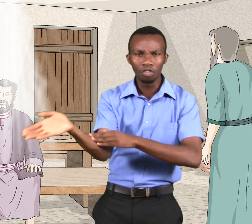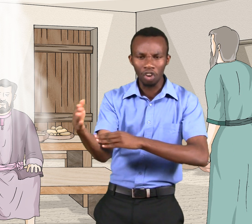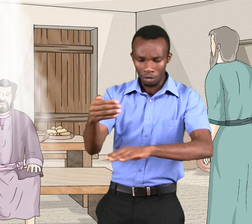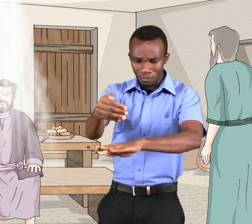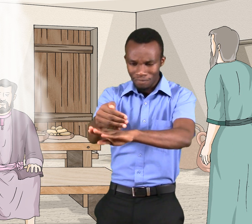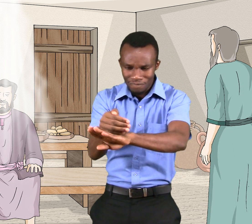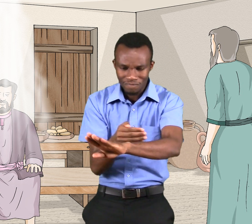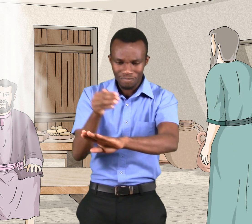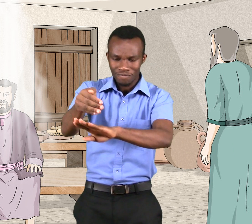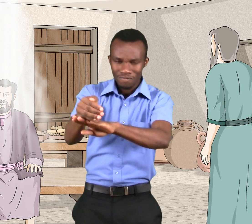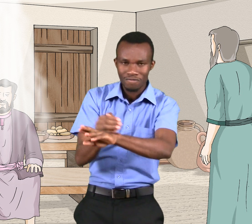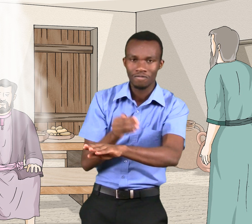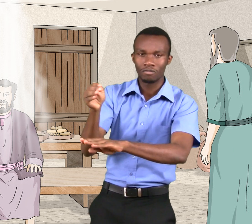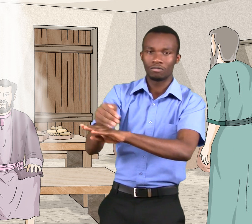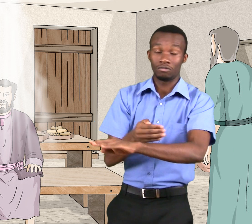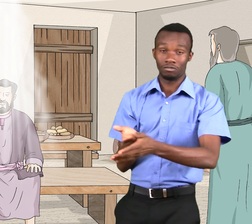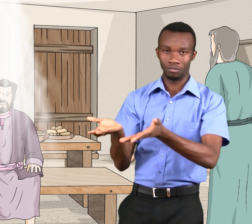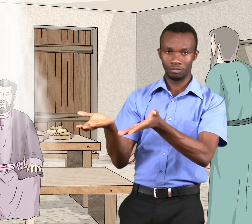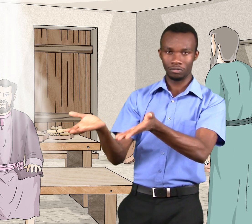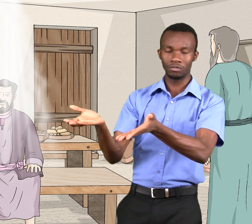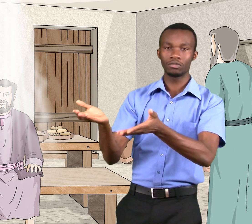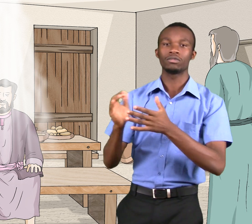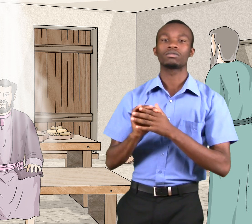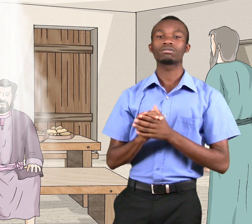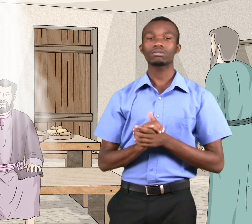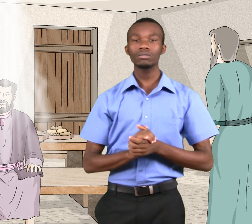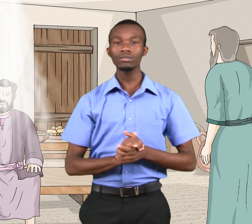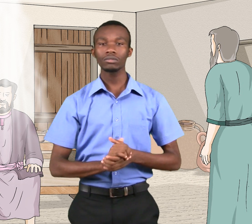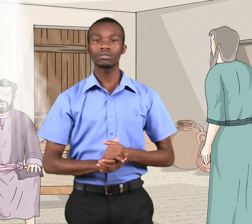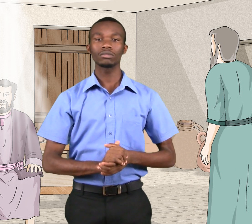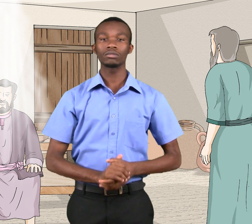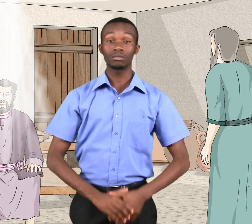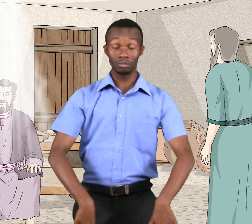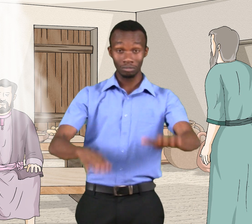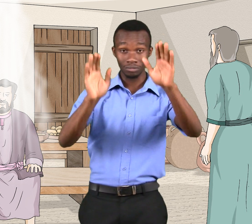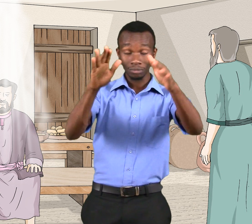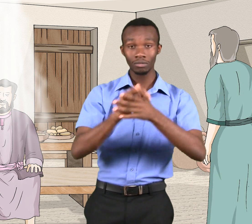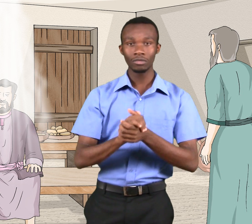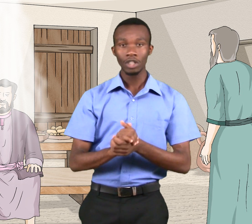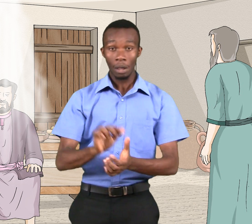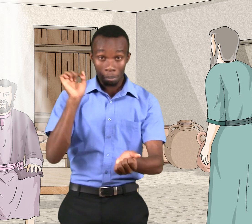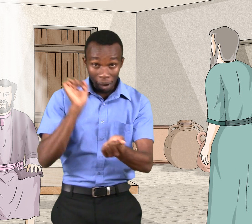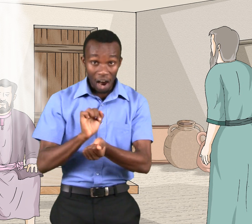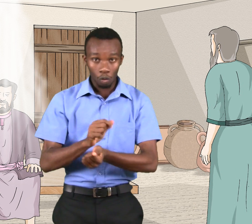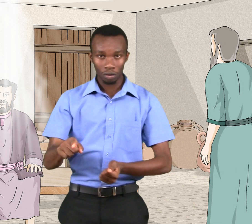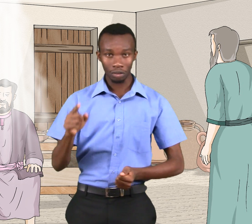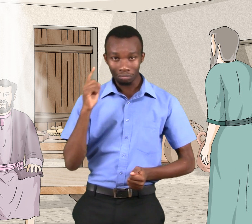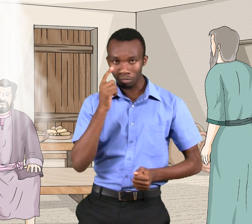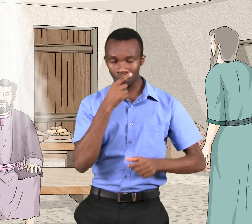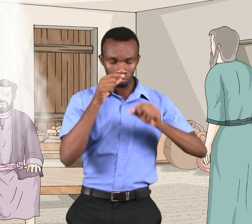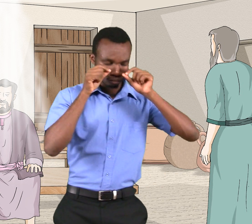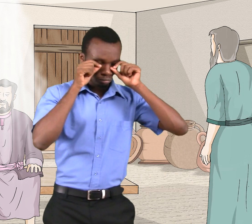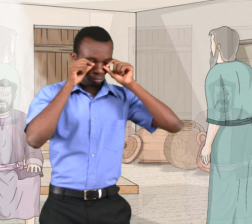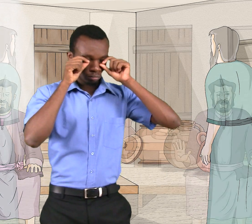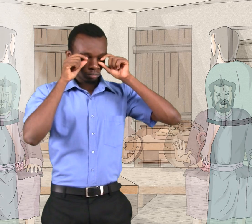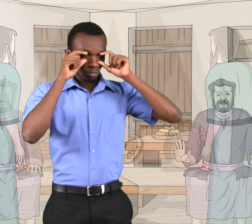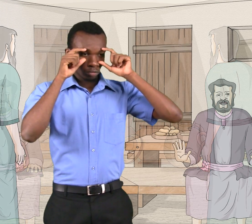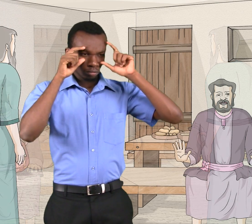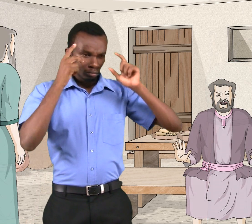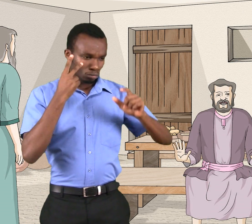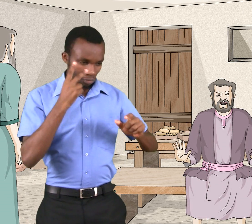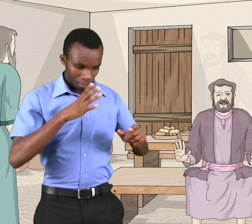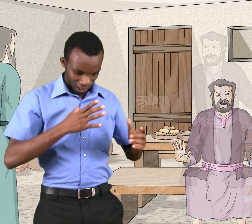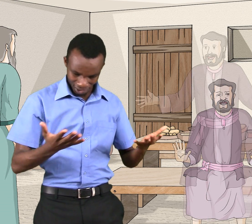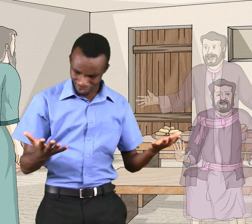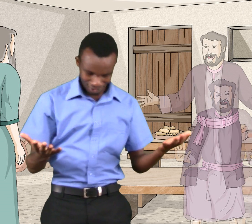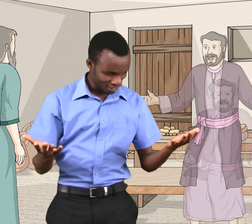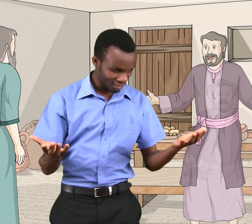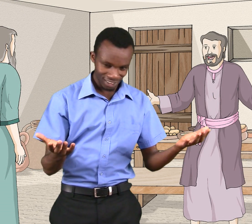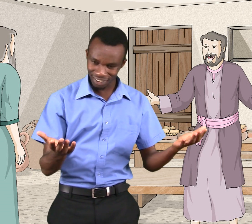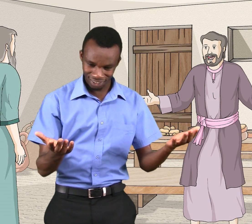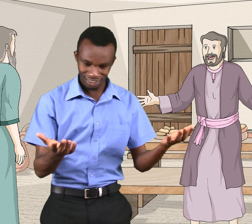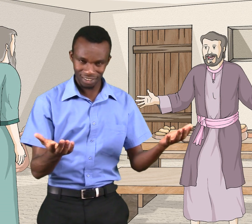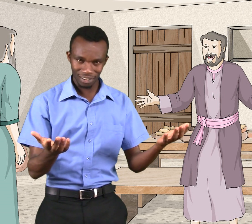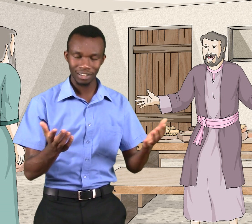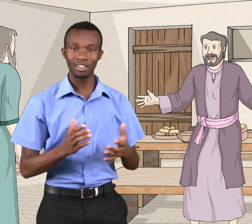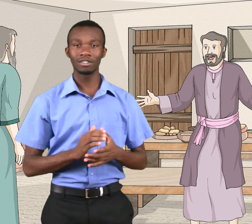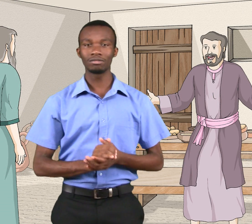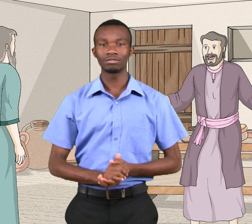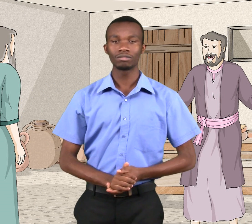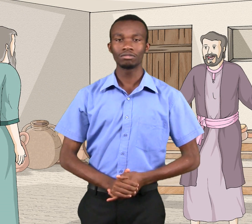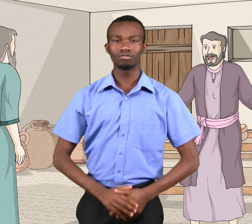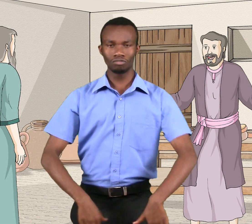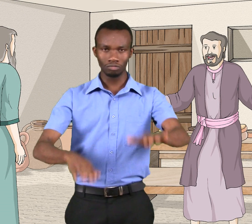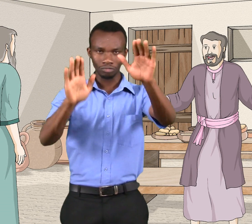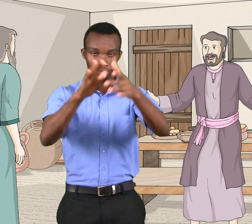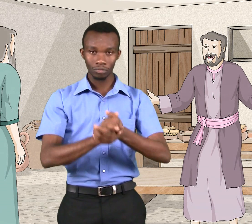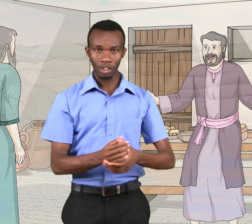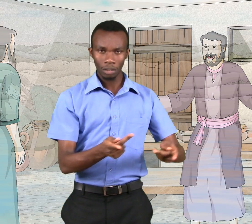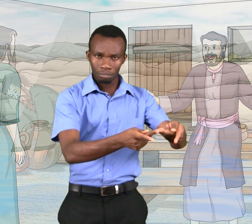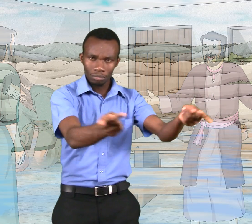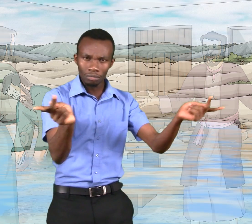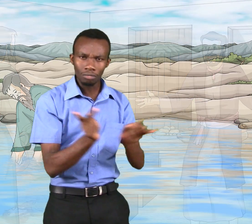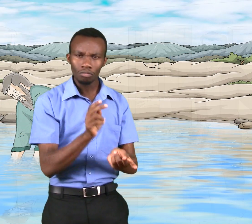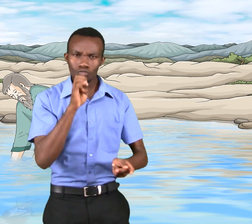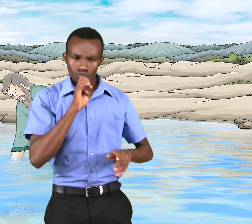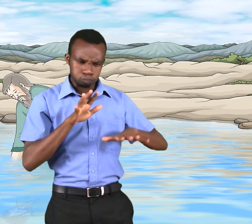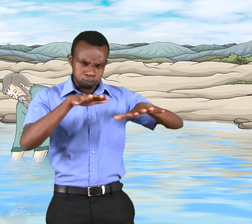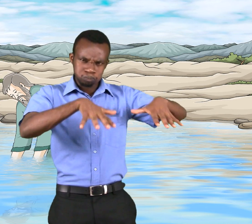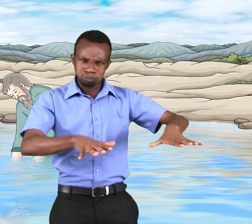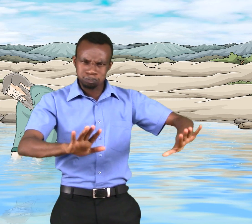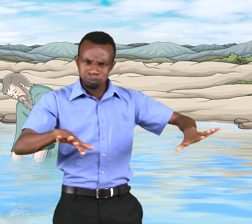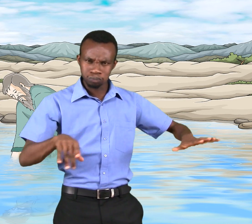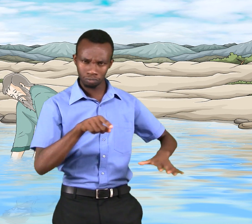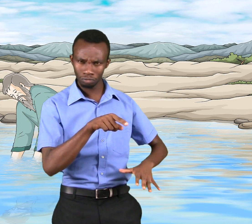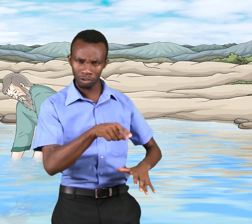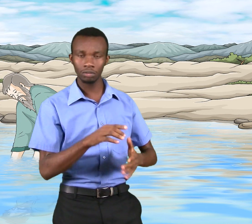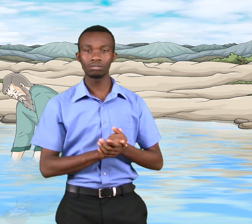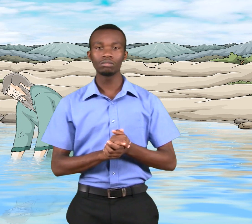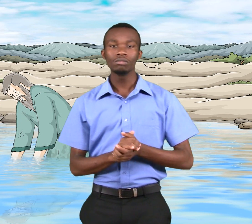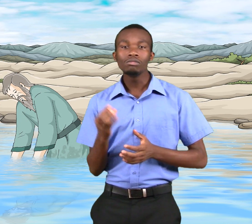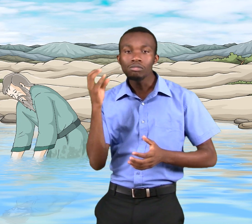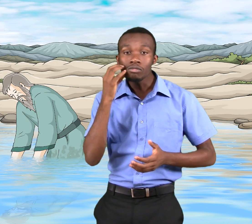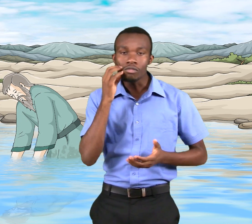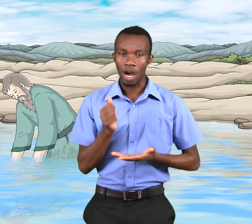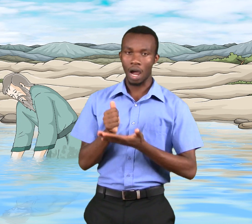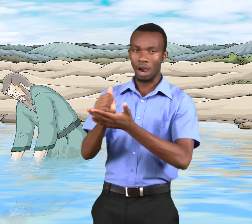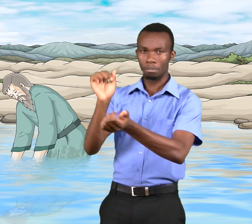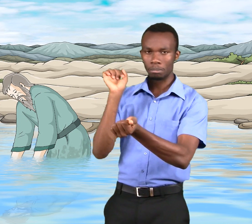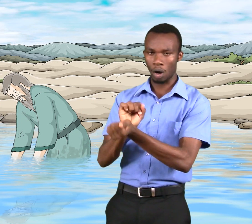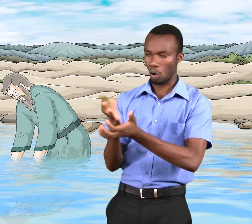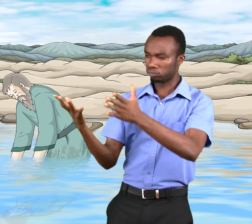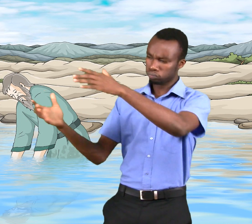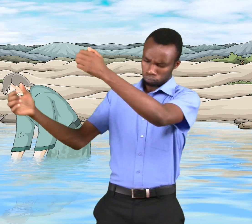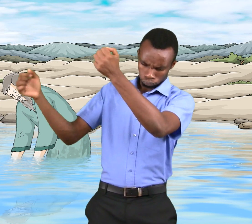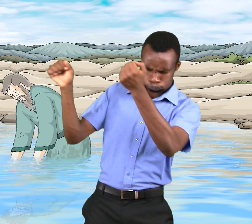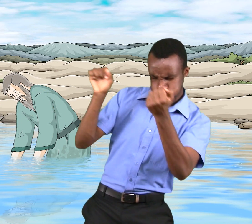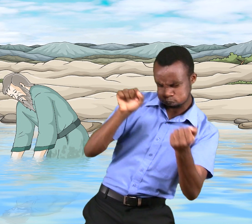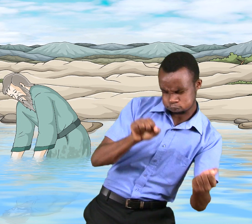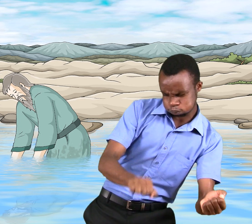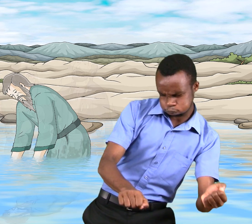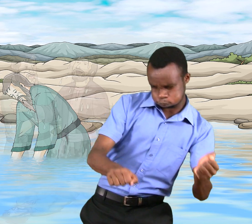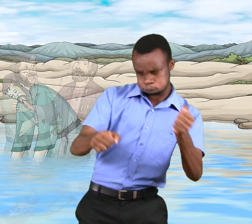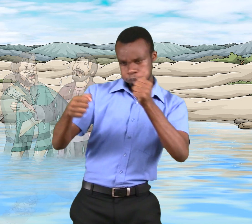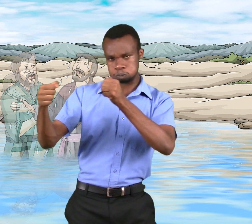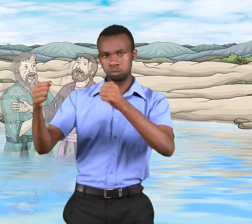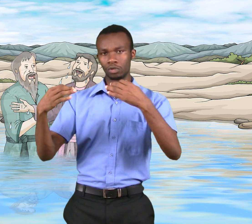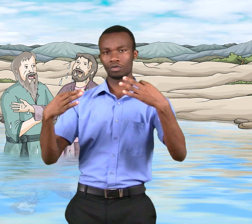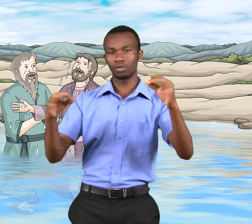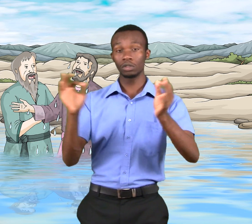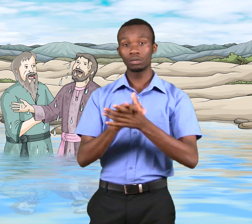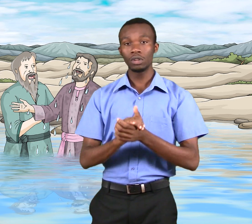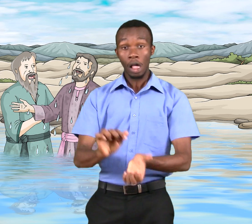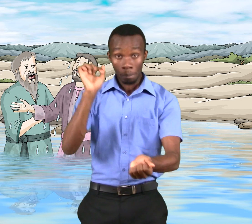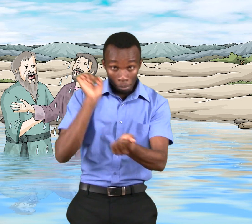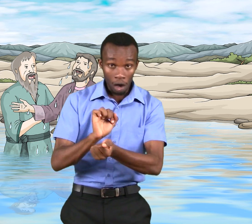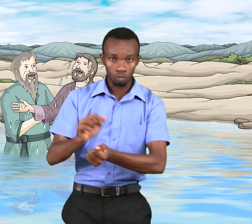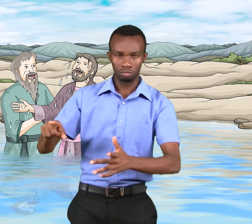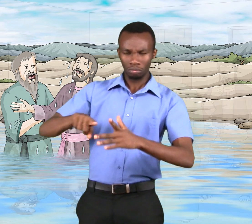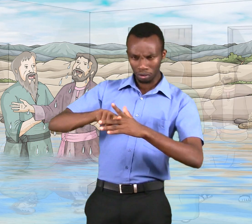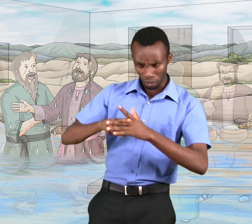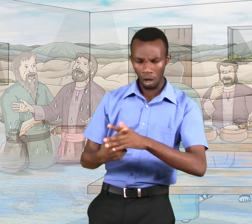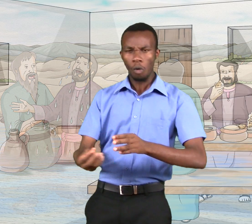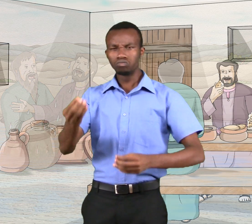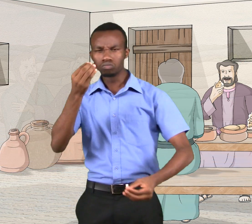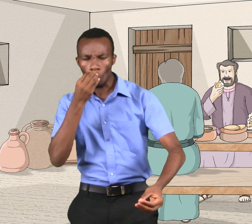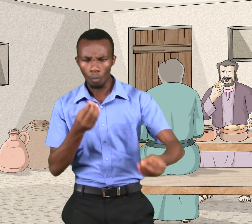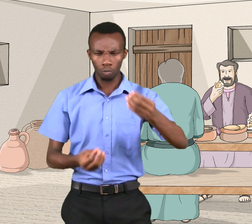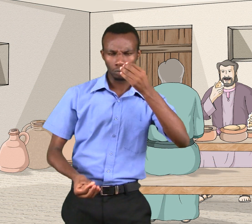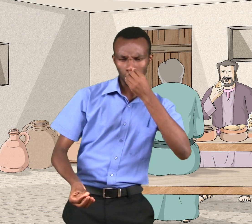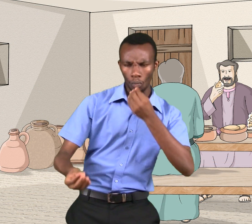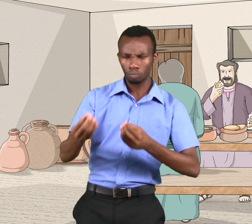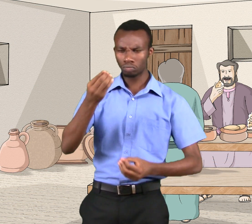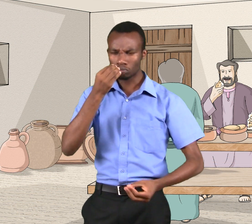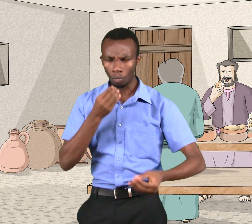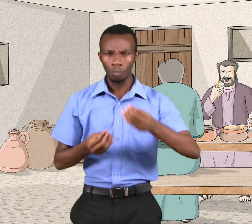He got up and was baptized, and after taking some food, he regained his strength.